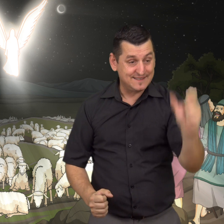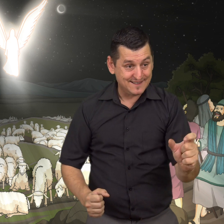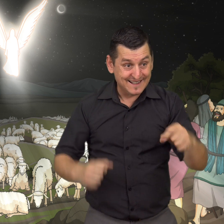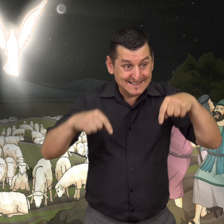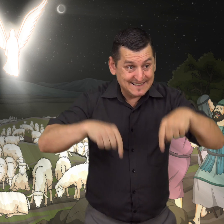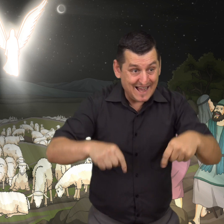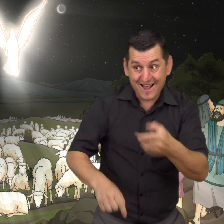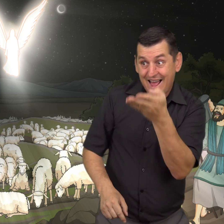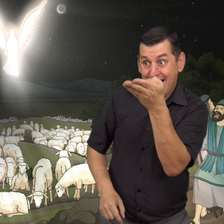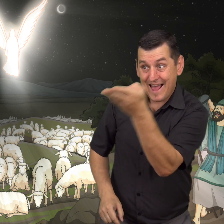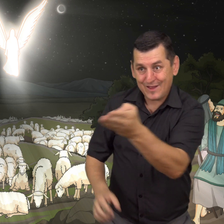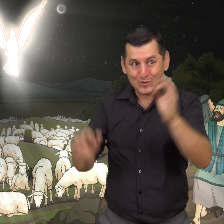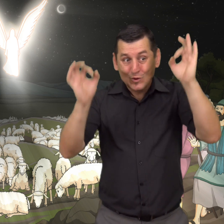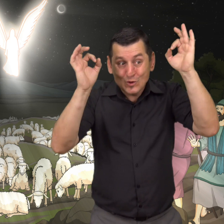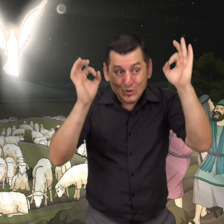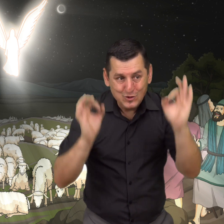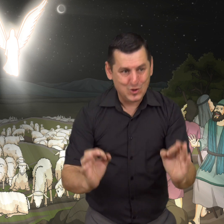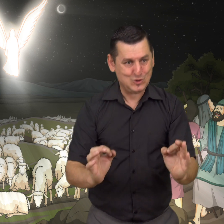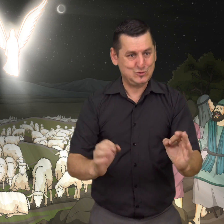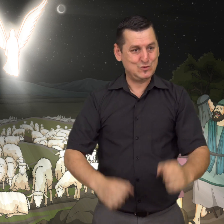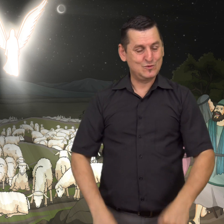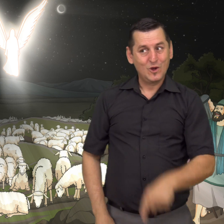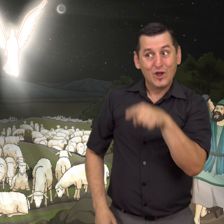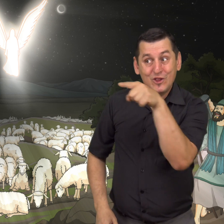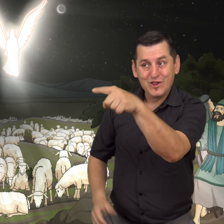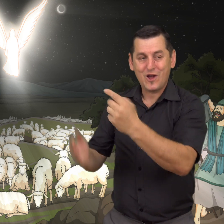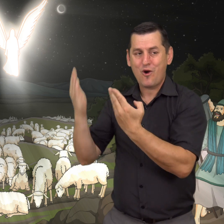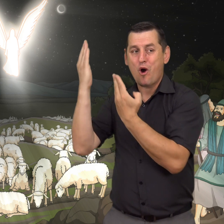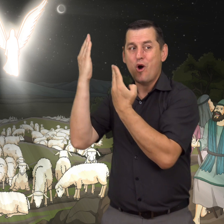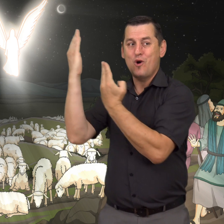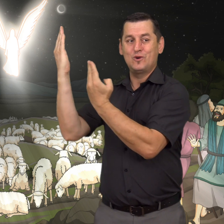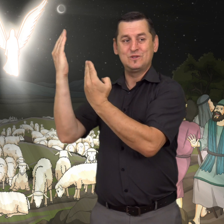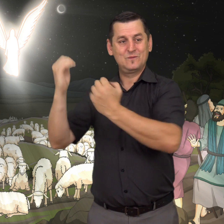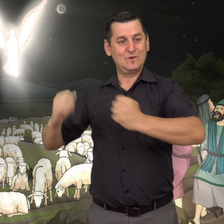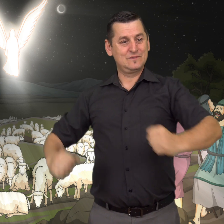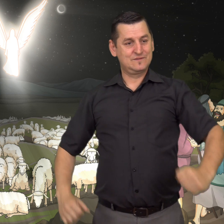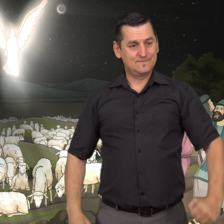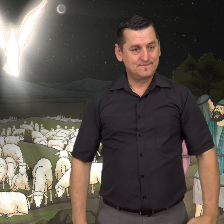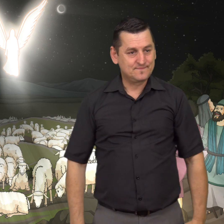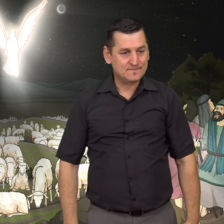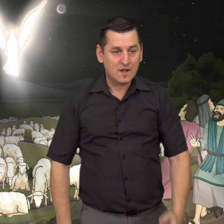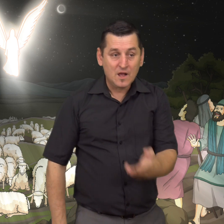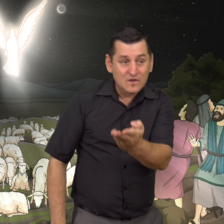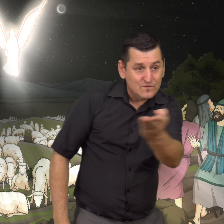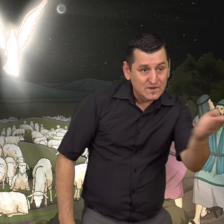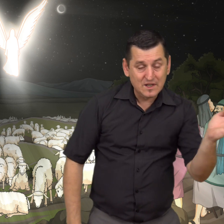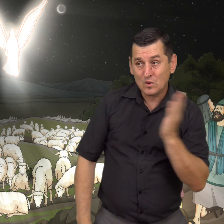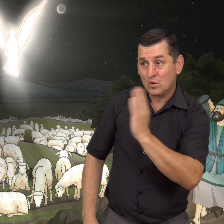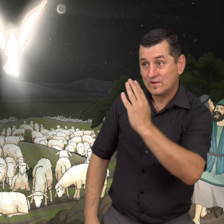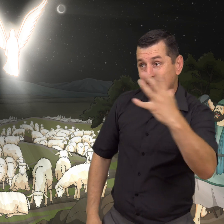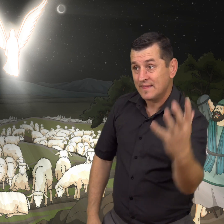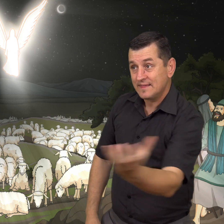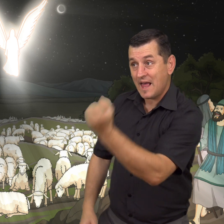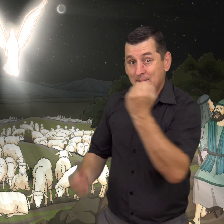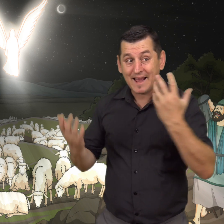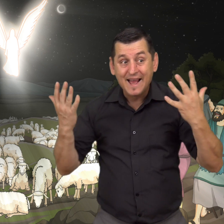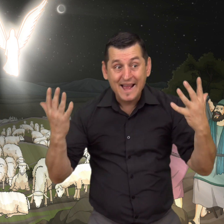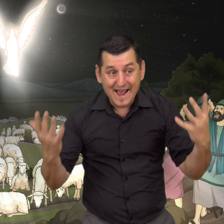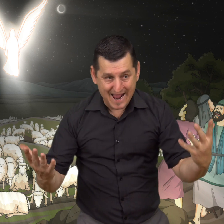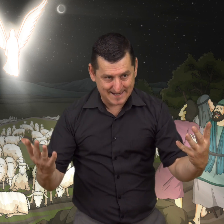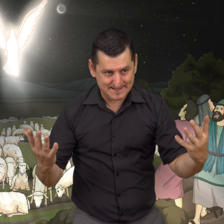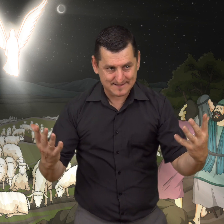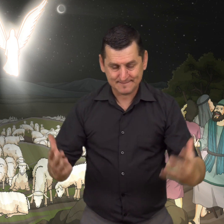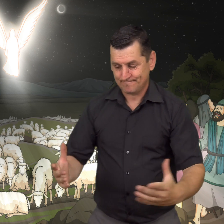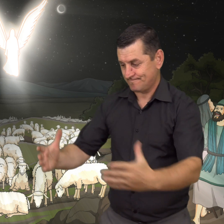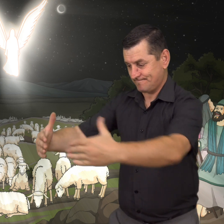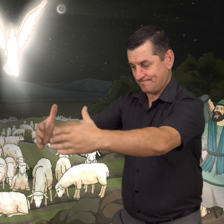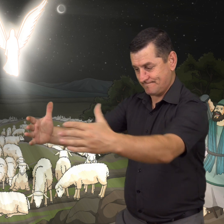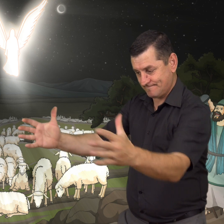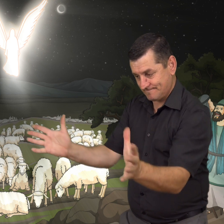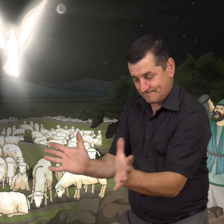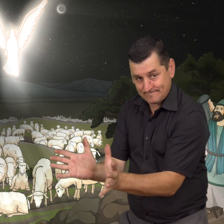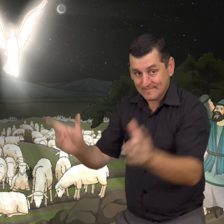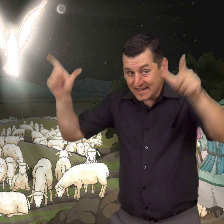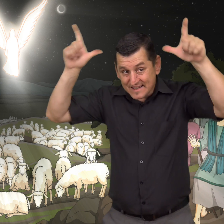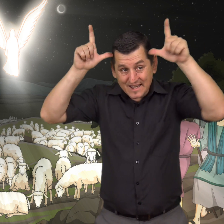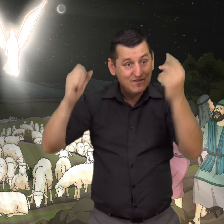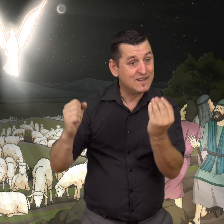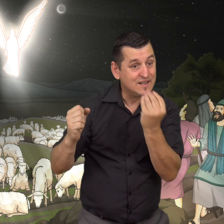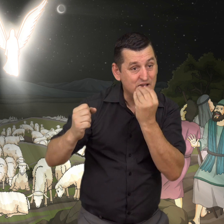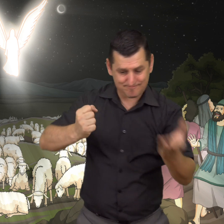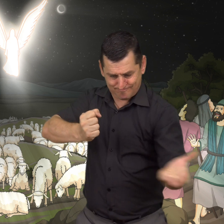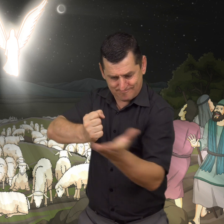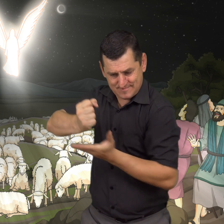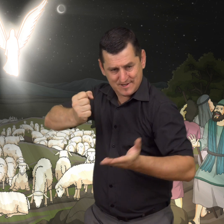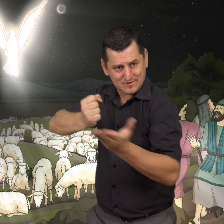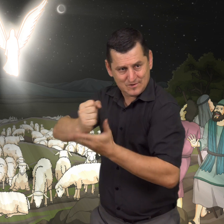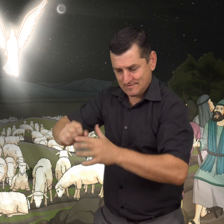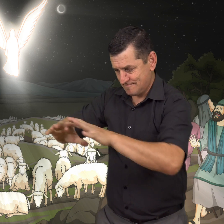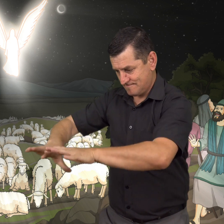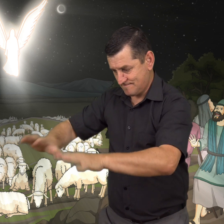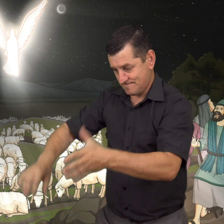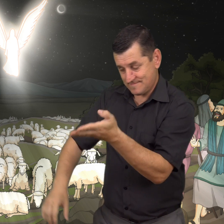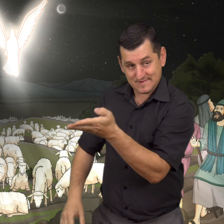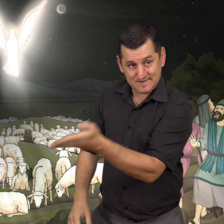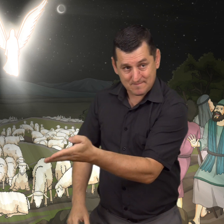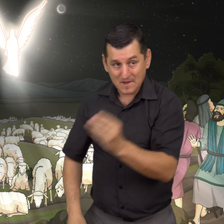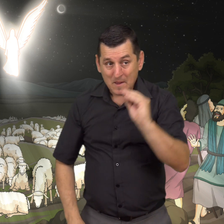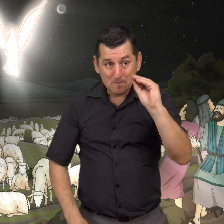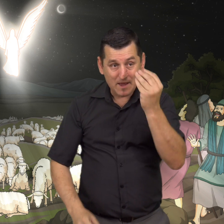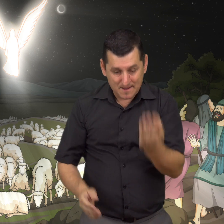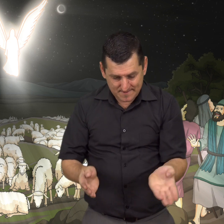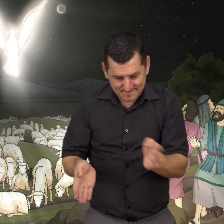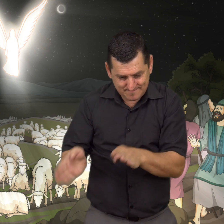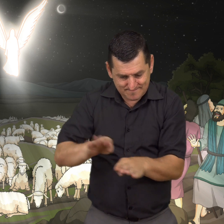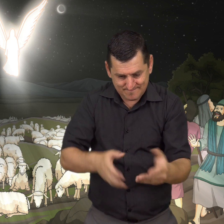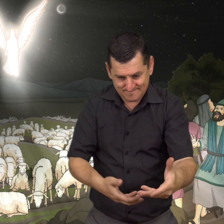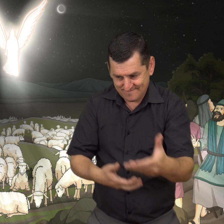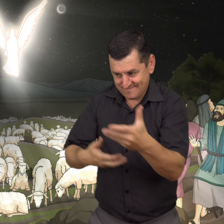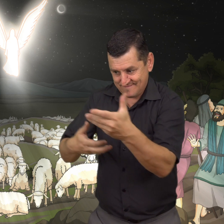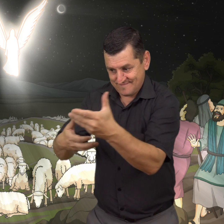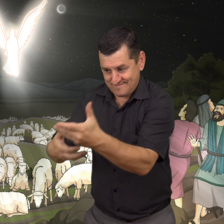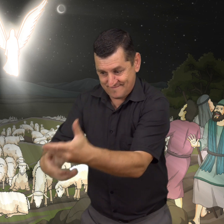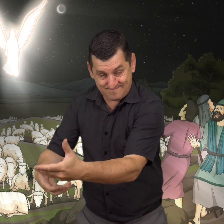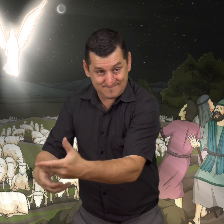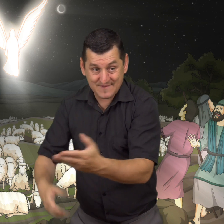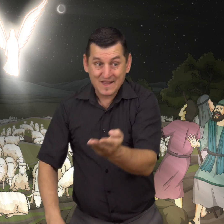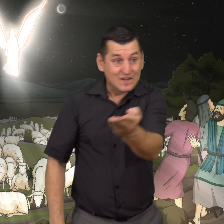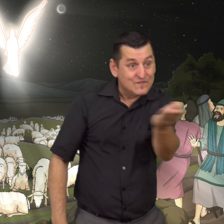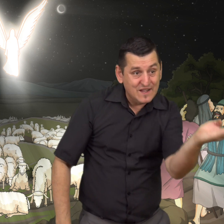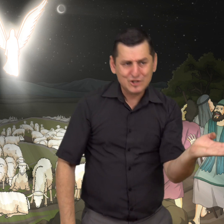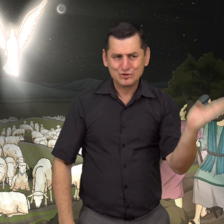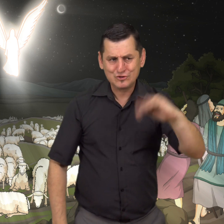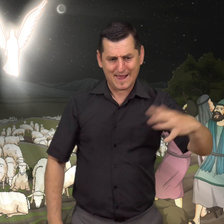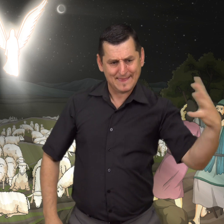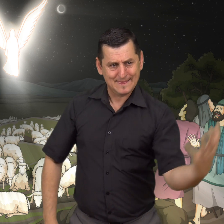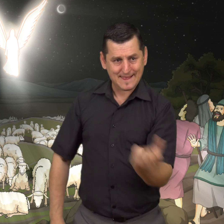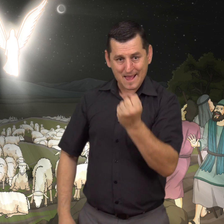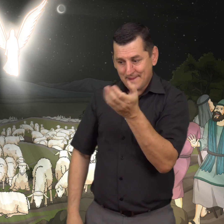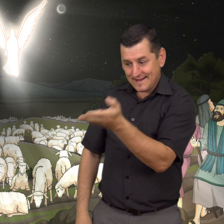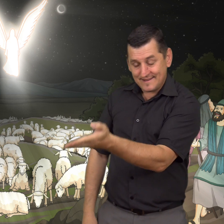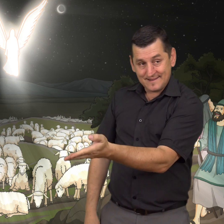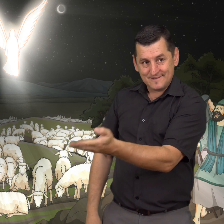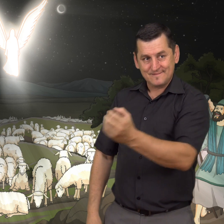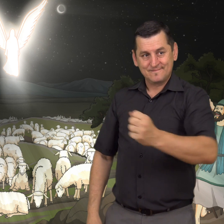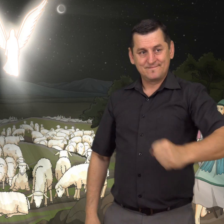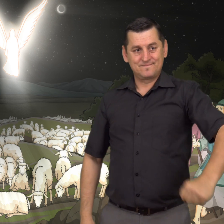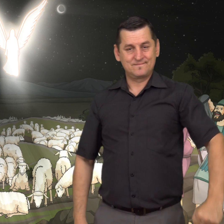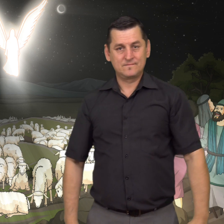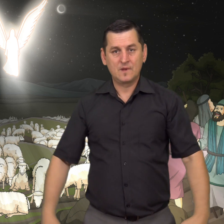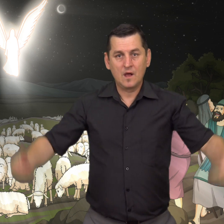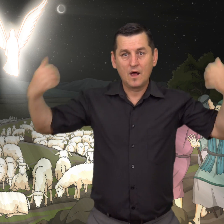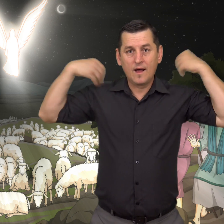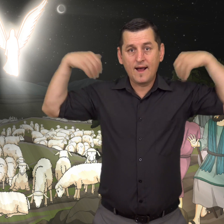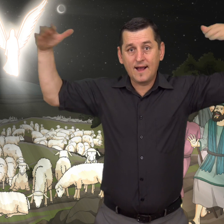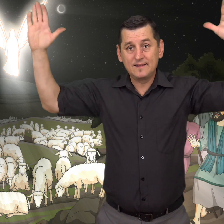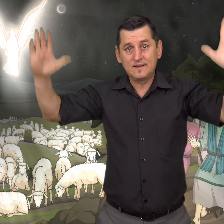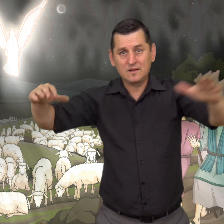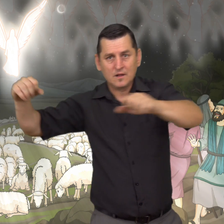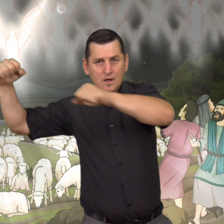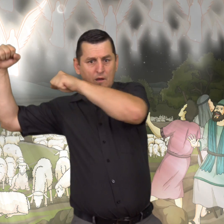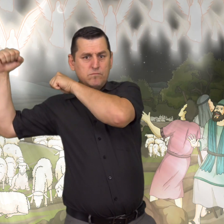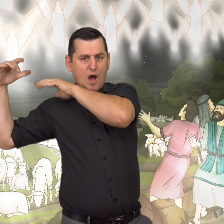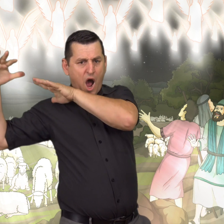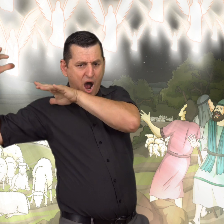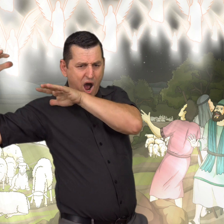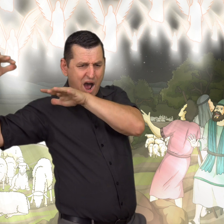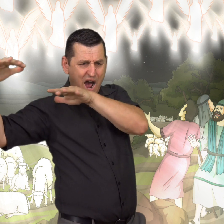He is Christ the Lord! And this will be a sign to you: You will find a baby wrapped in swaddling cloths and lying in a manger.”